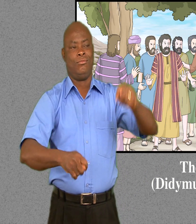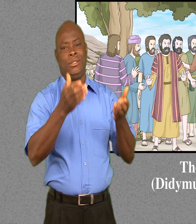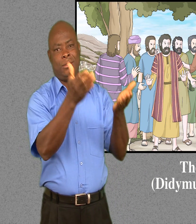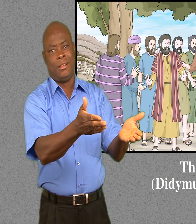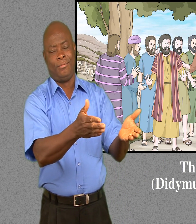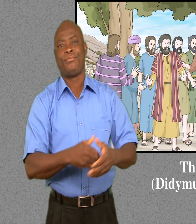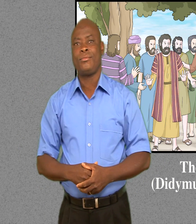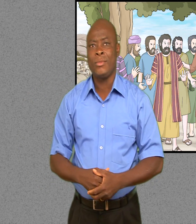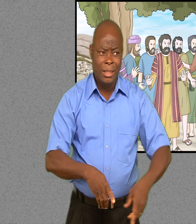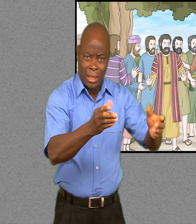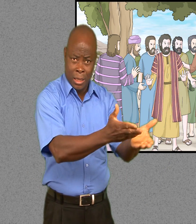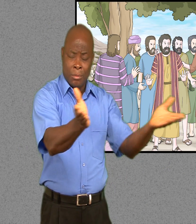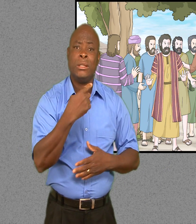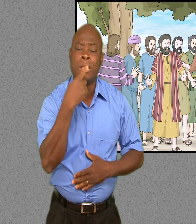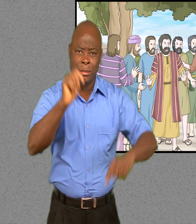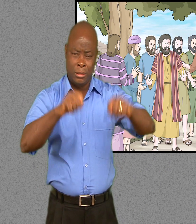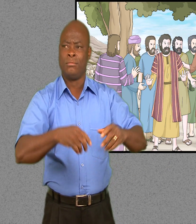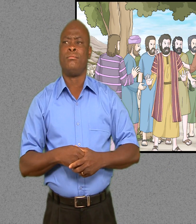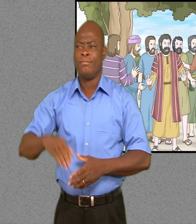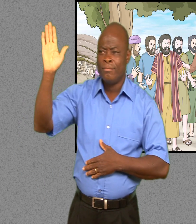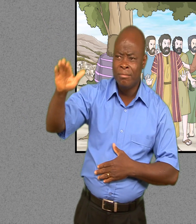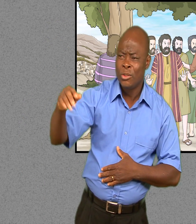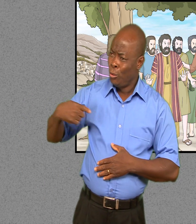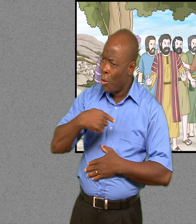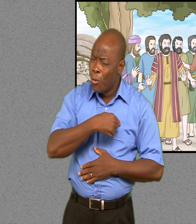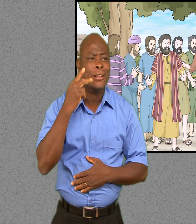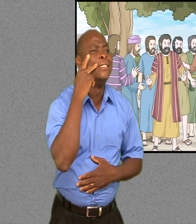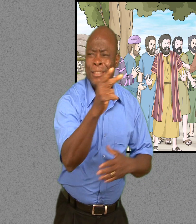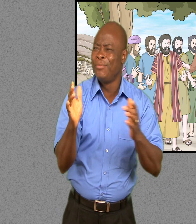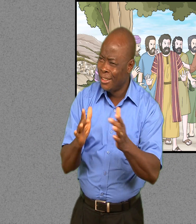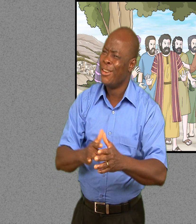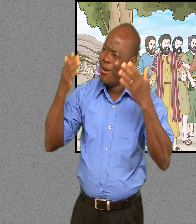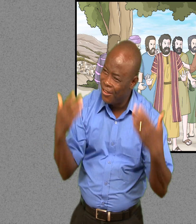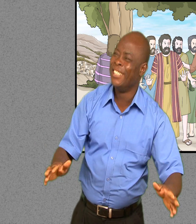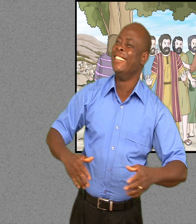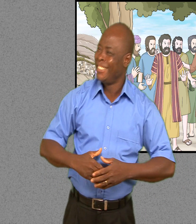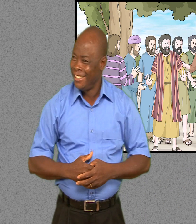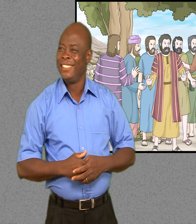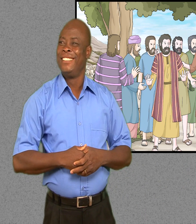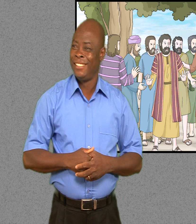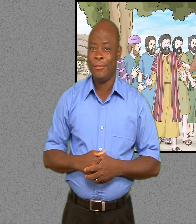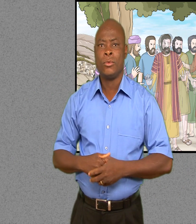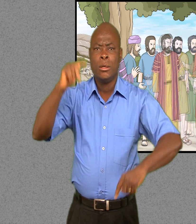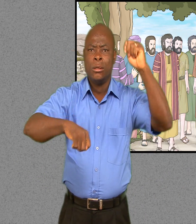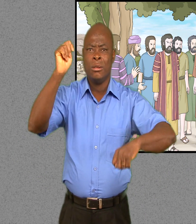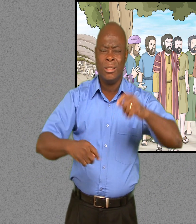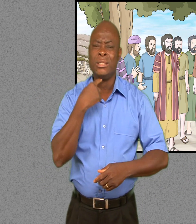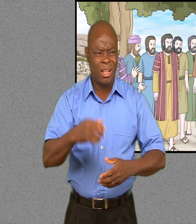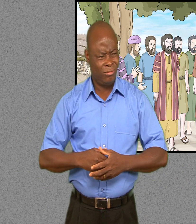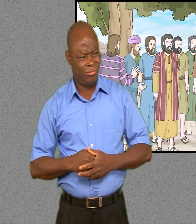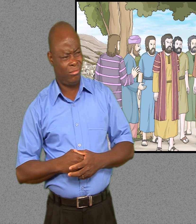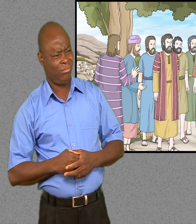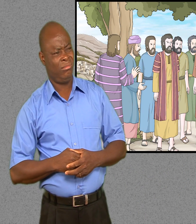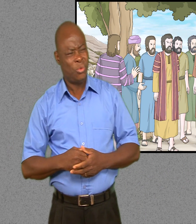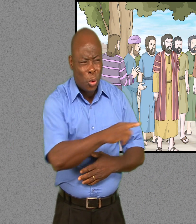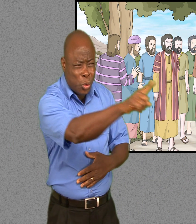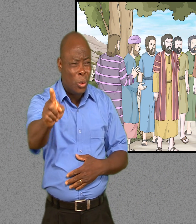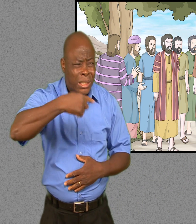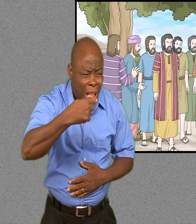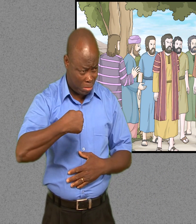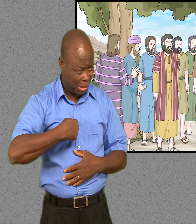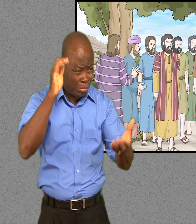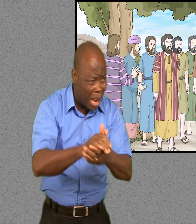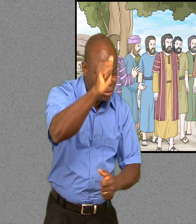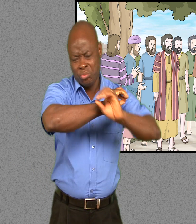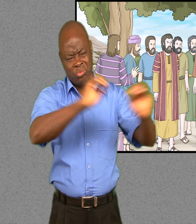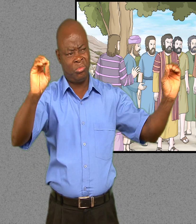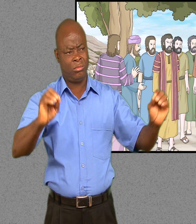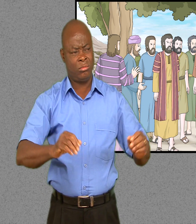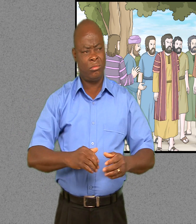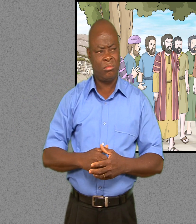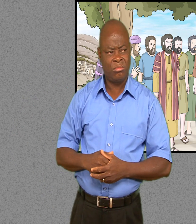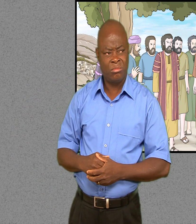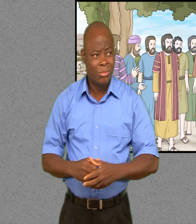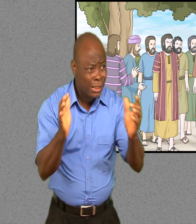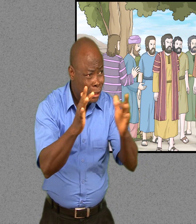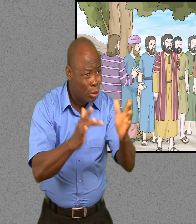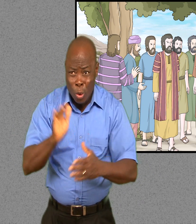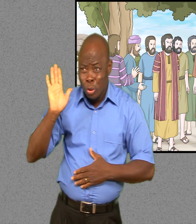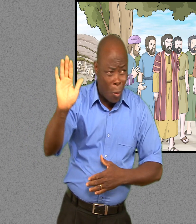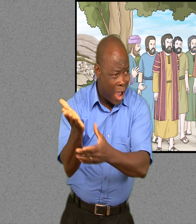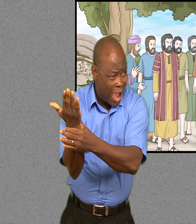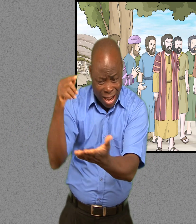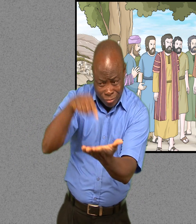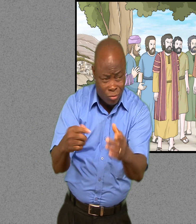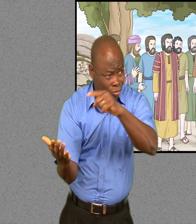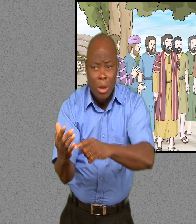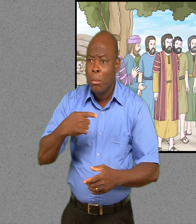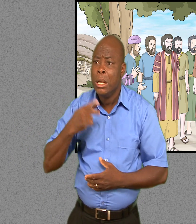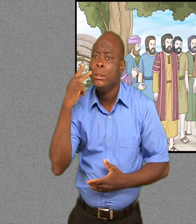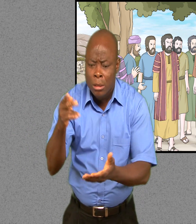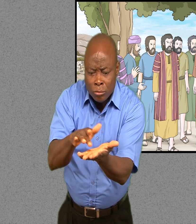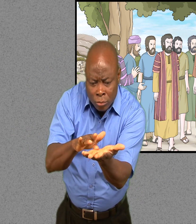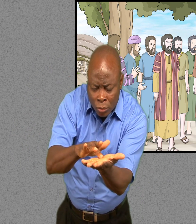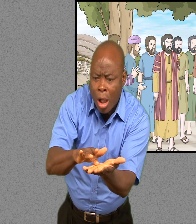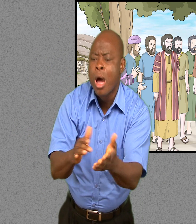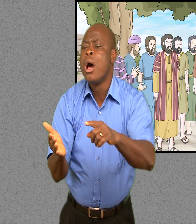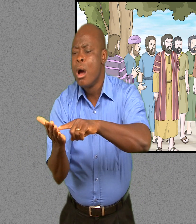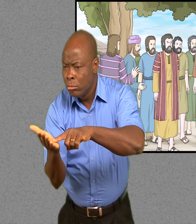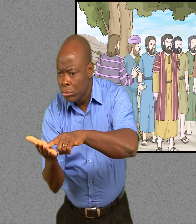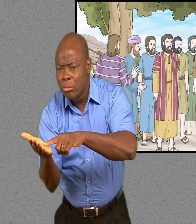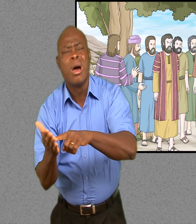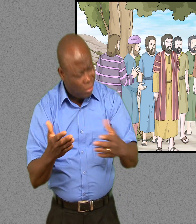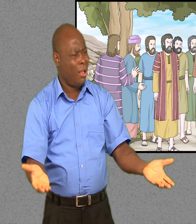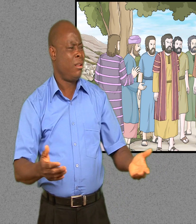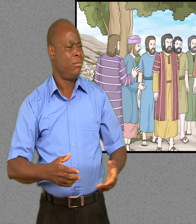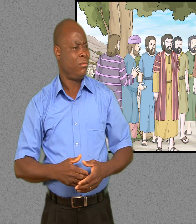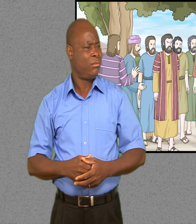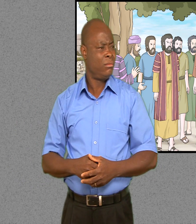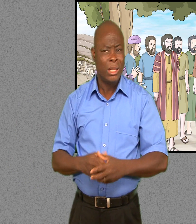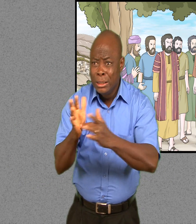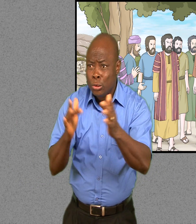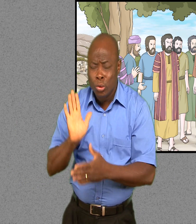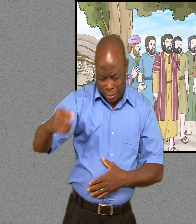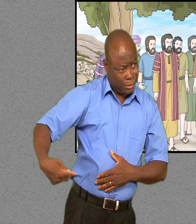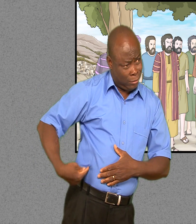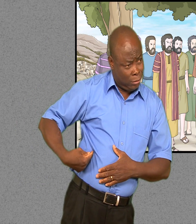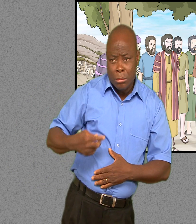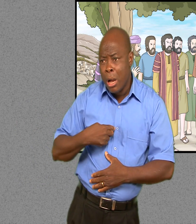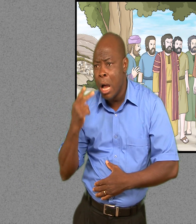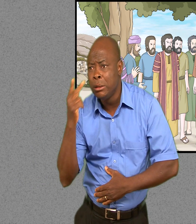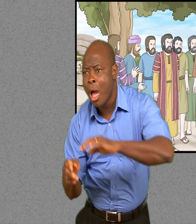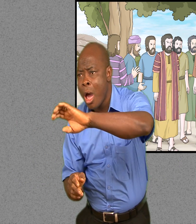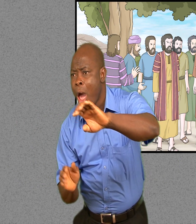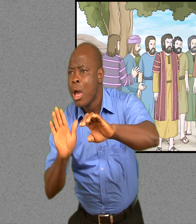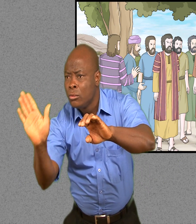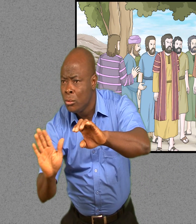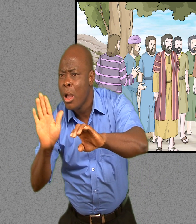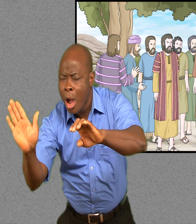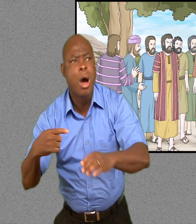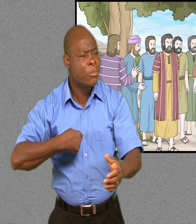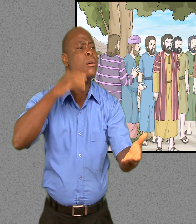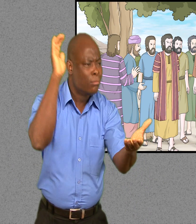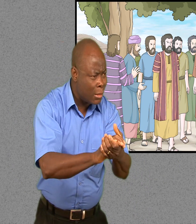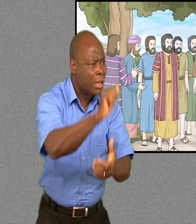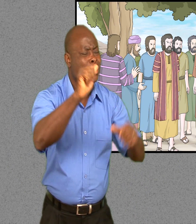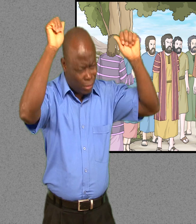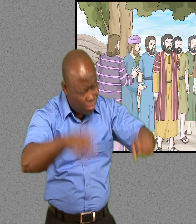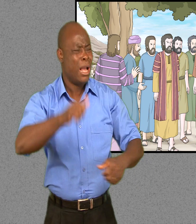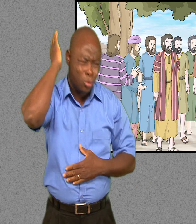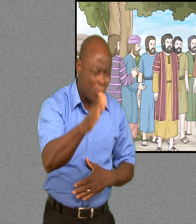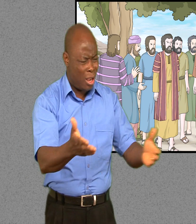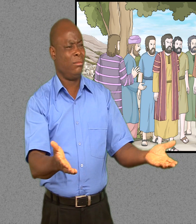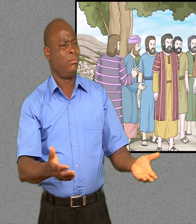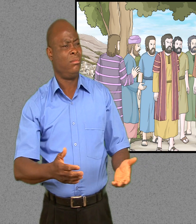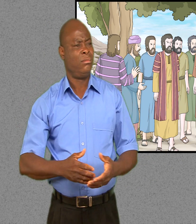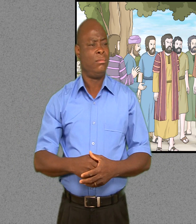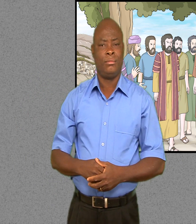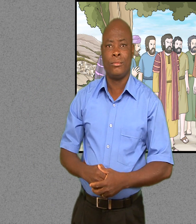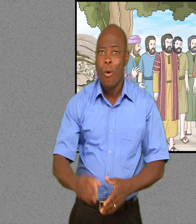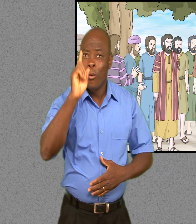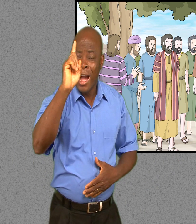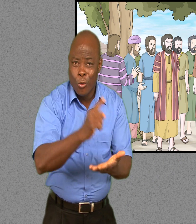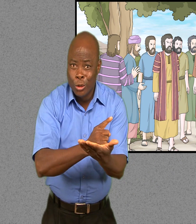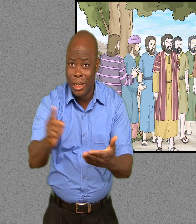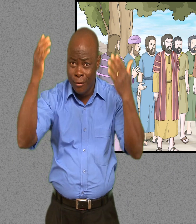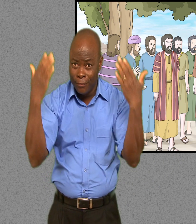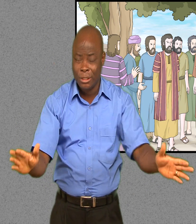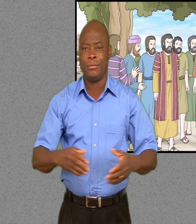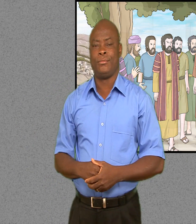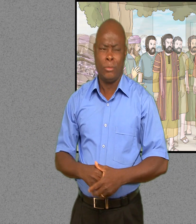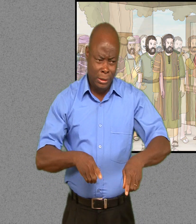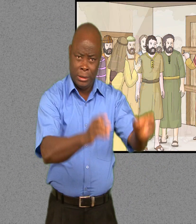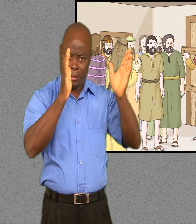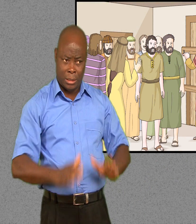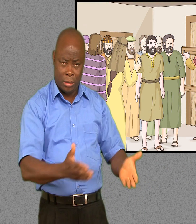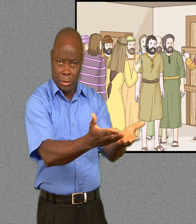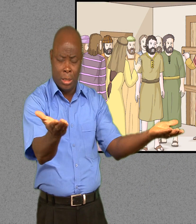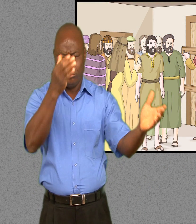But he replied, “Unless I see the nail marks in His hands, and put my finger where the nails have been, and put my hand into His side, I will never believe.”